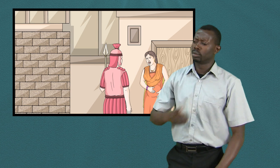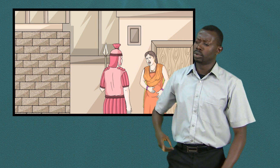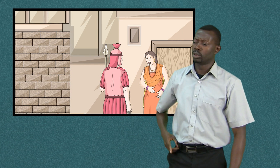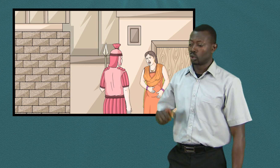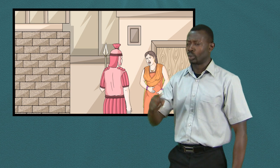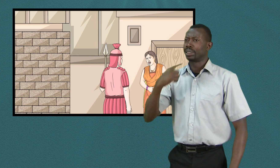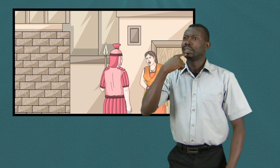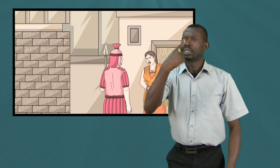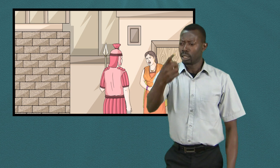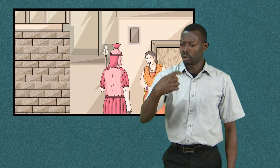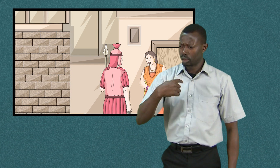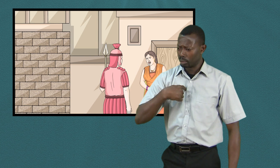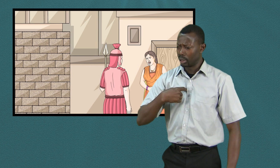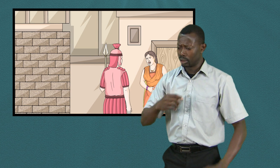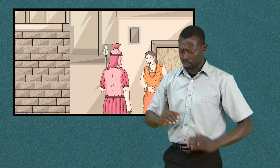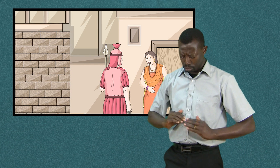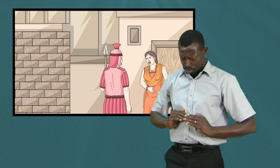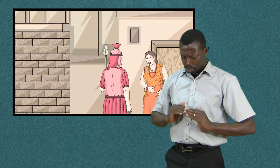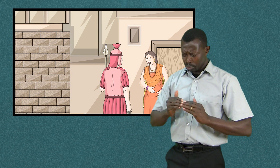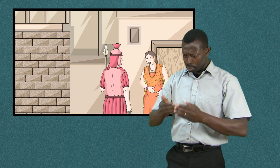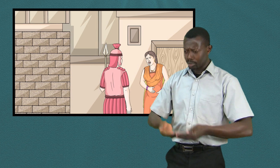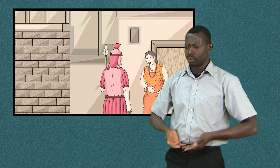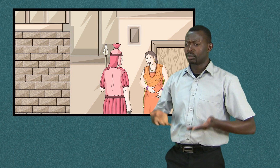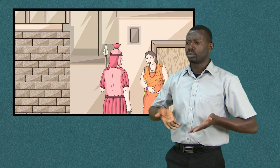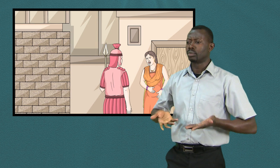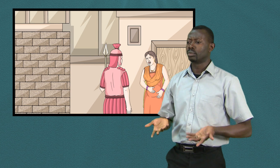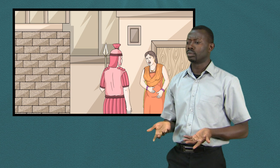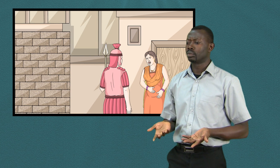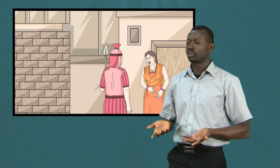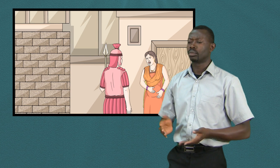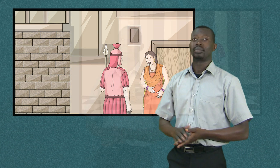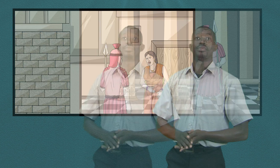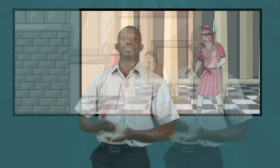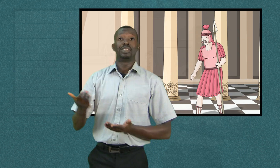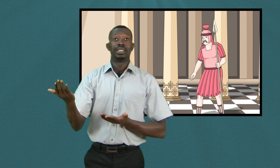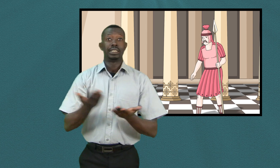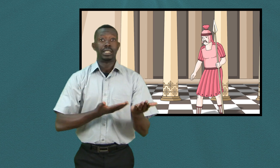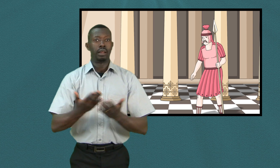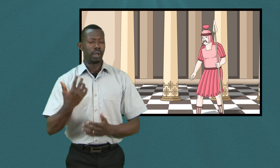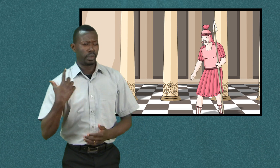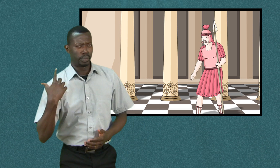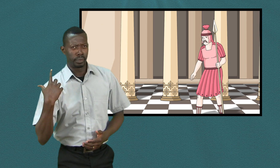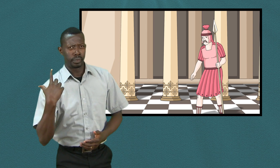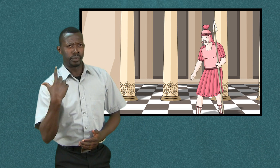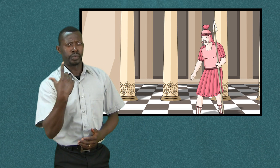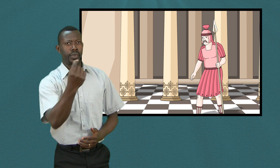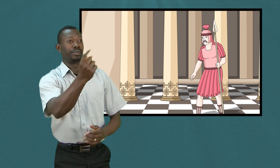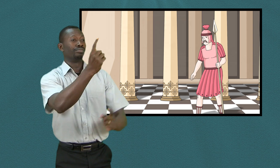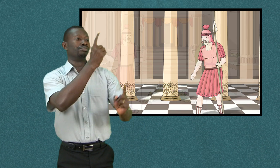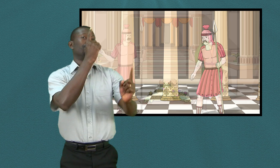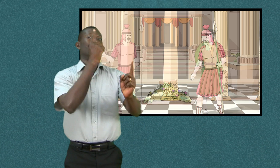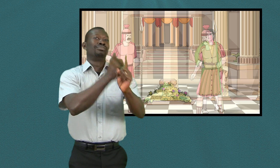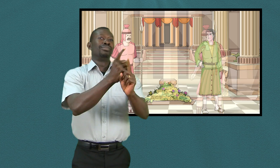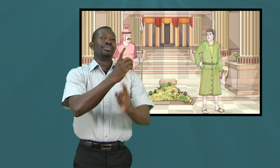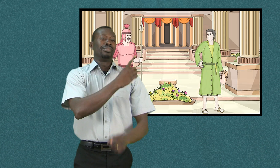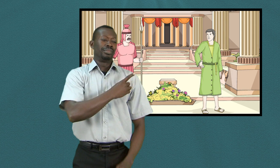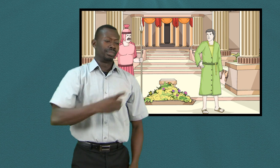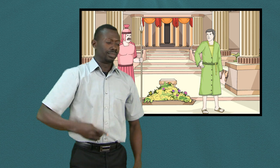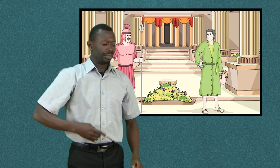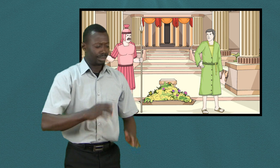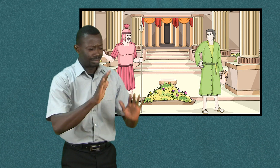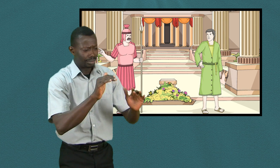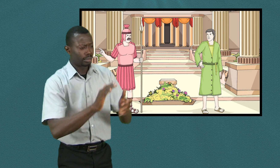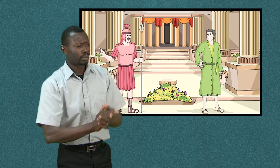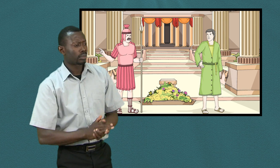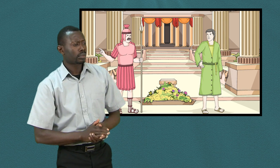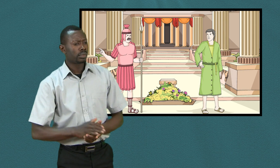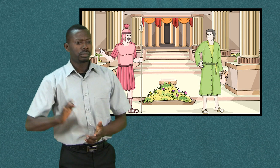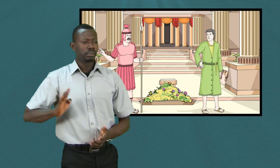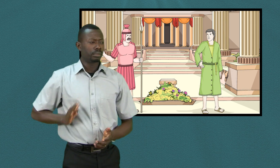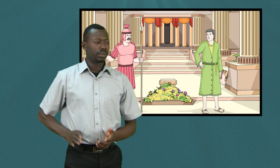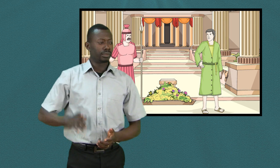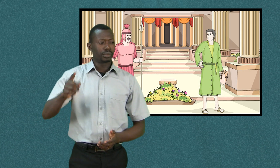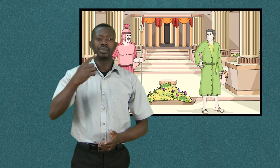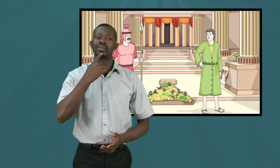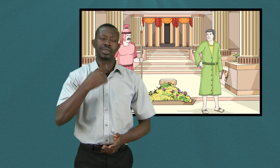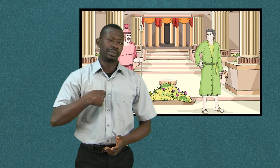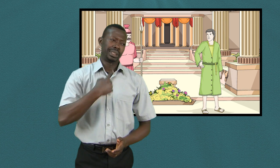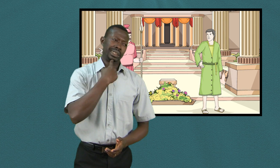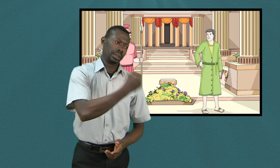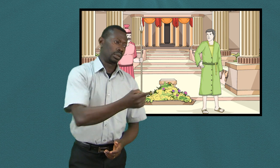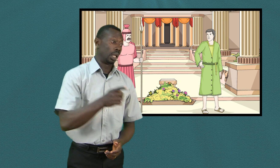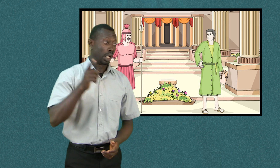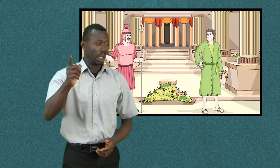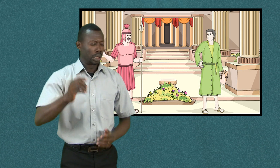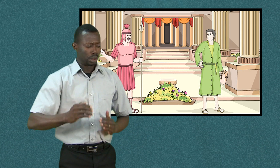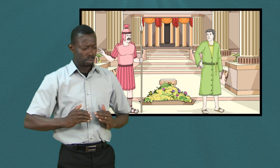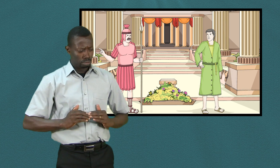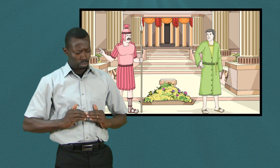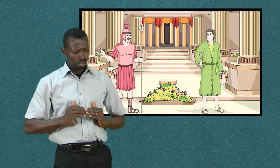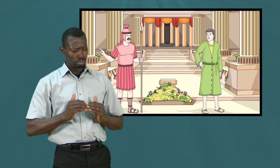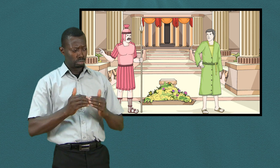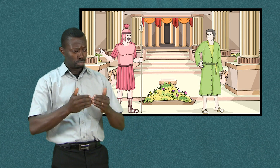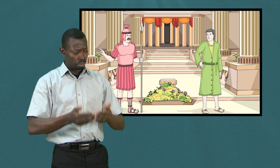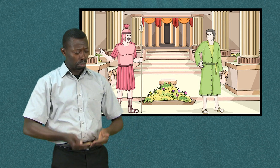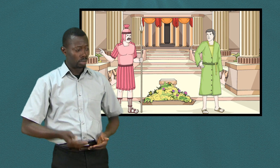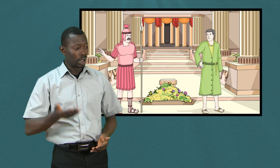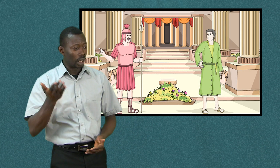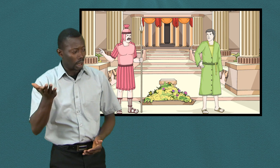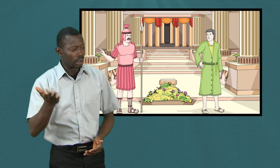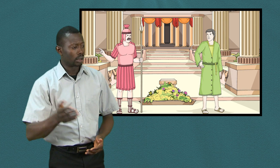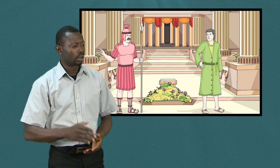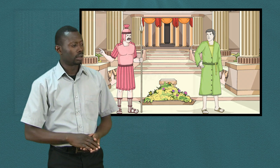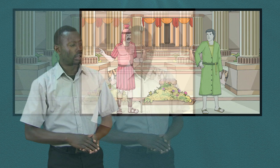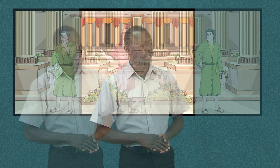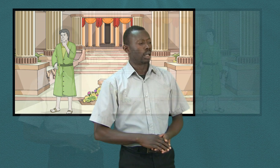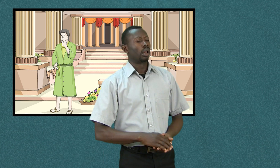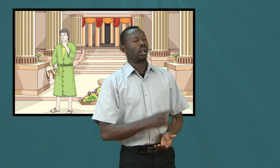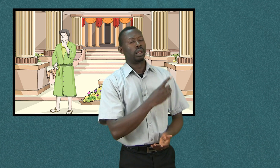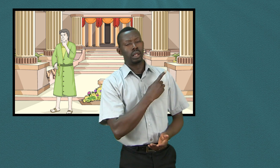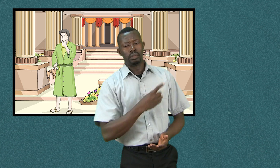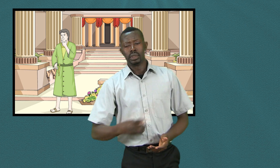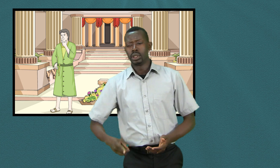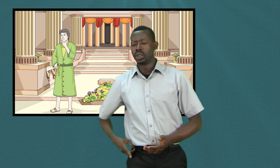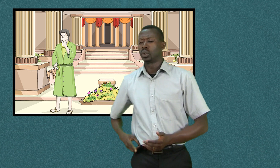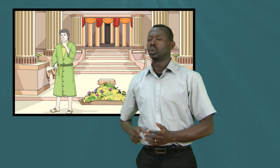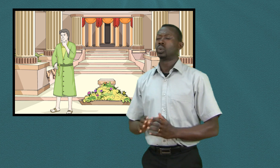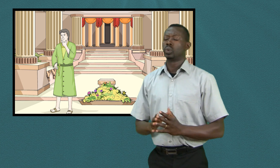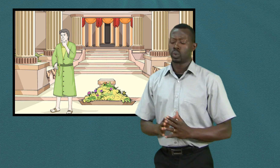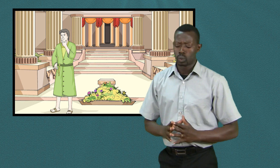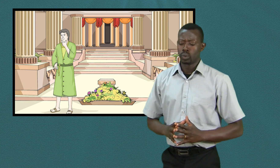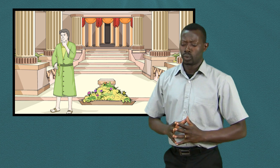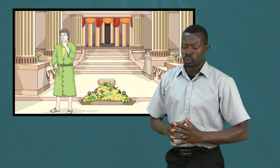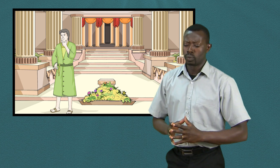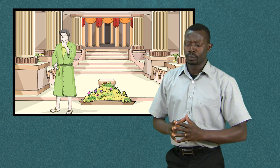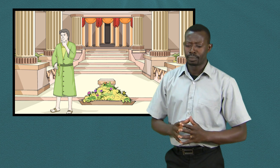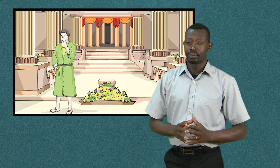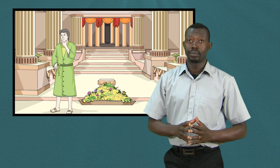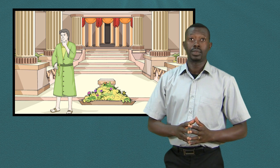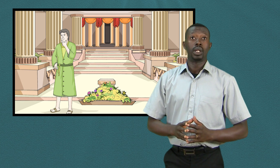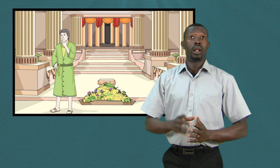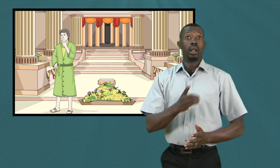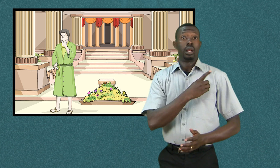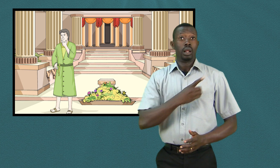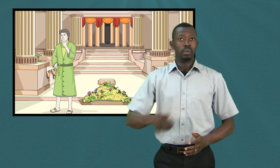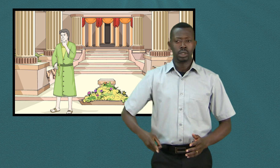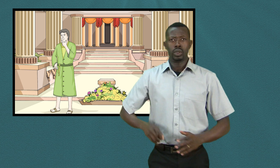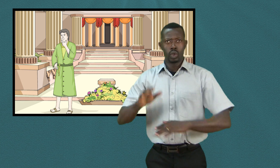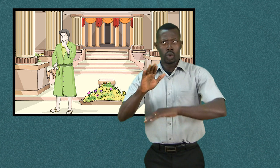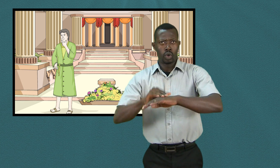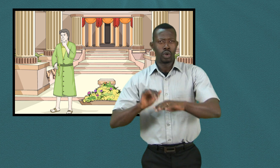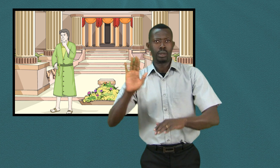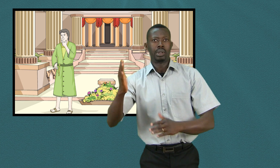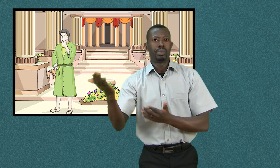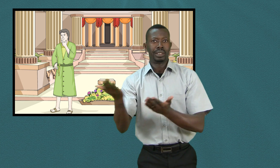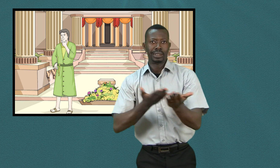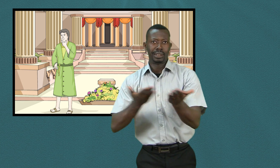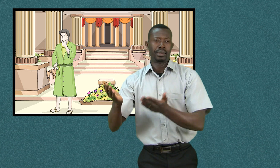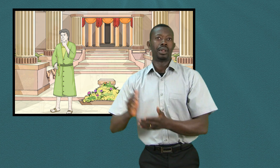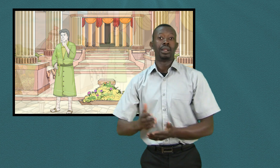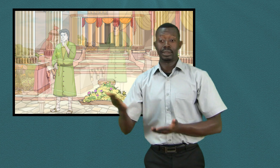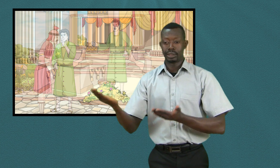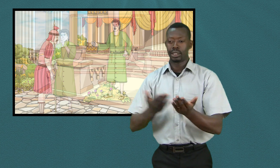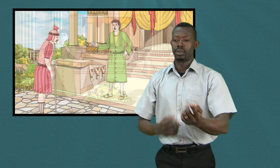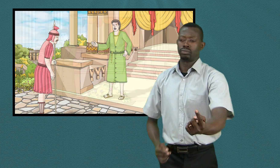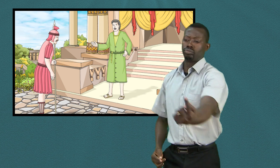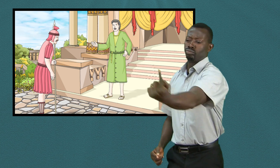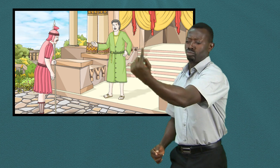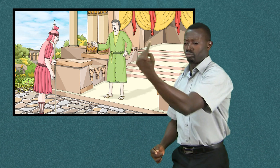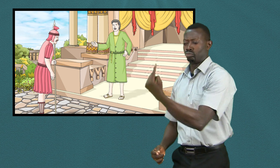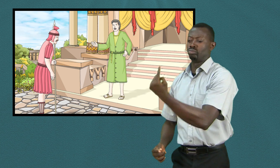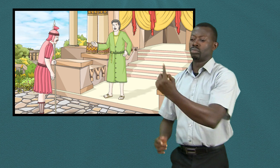And the woman conceived and sent word to David, saying, “I am pregnant.”